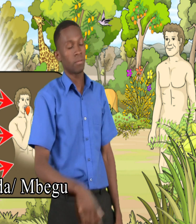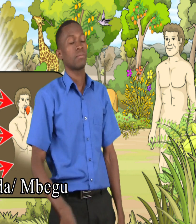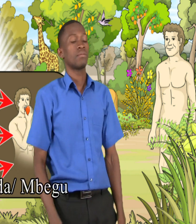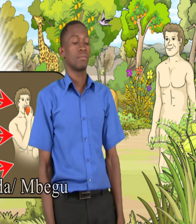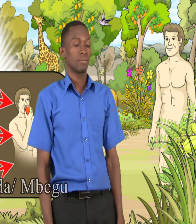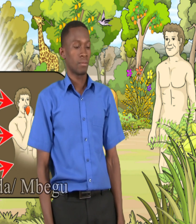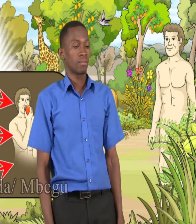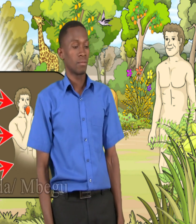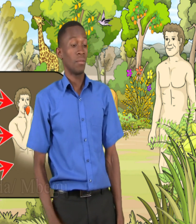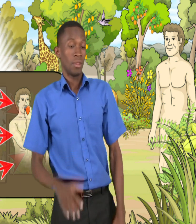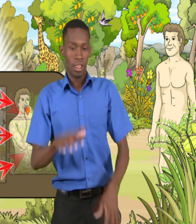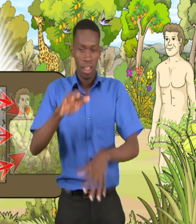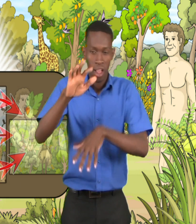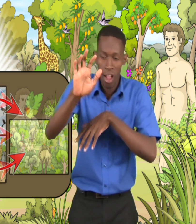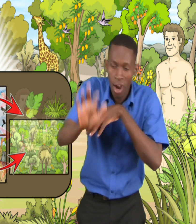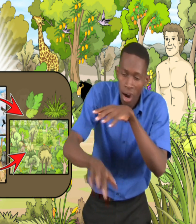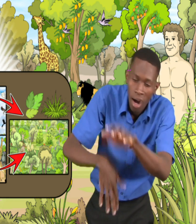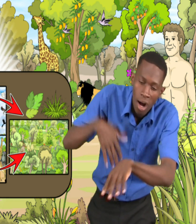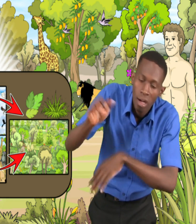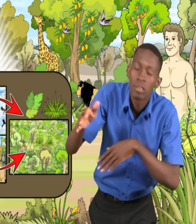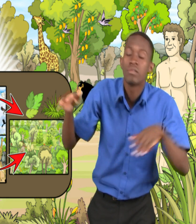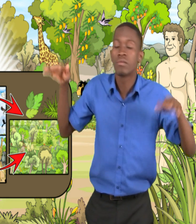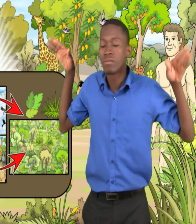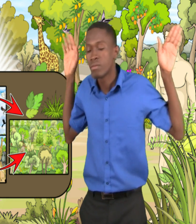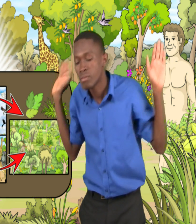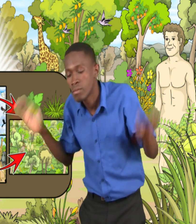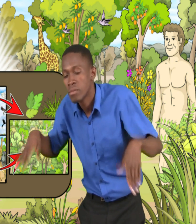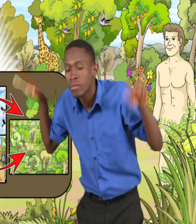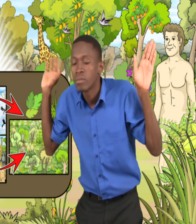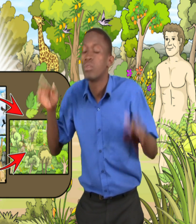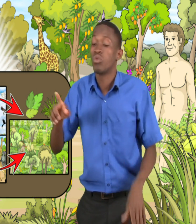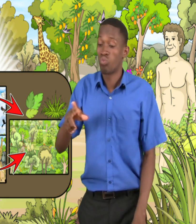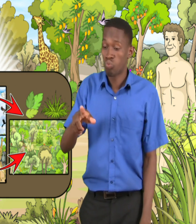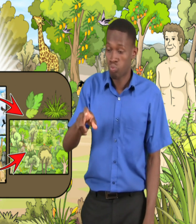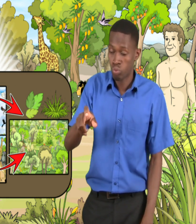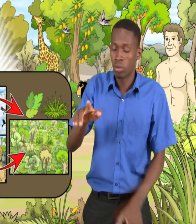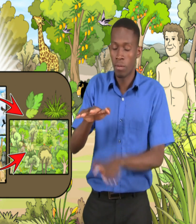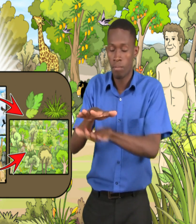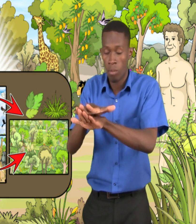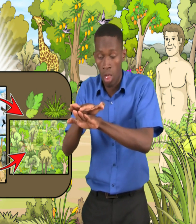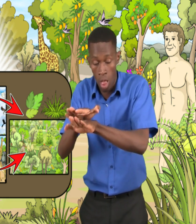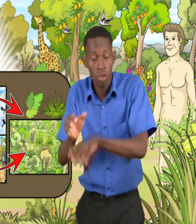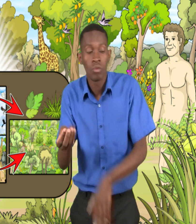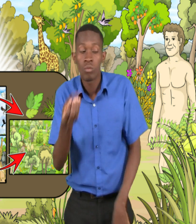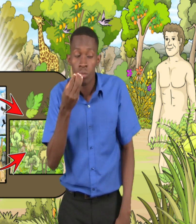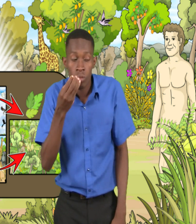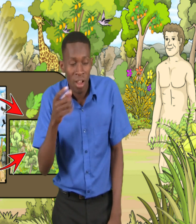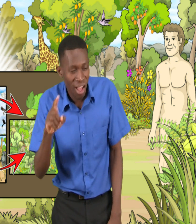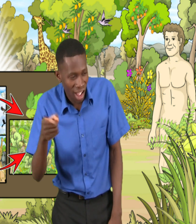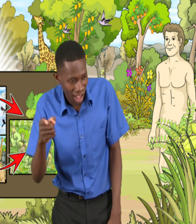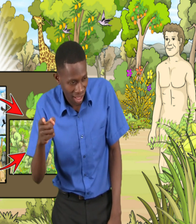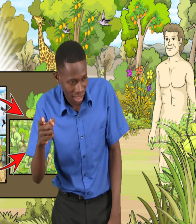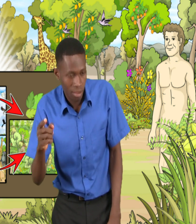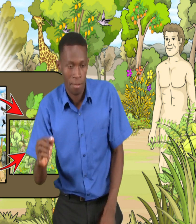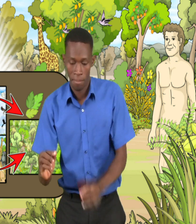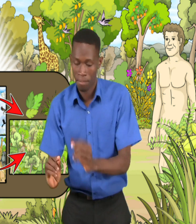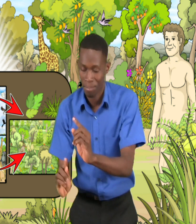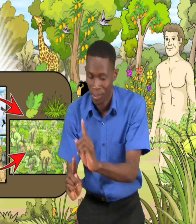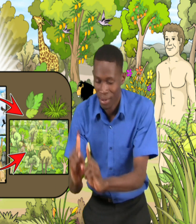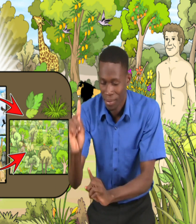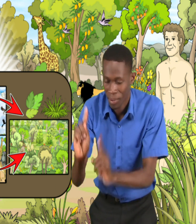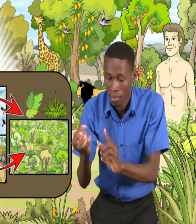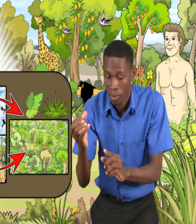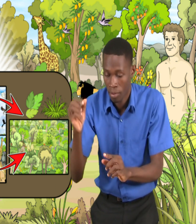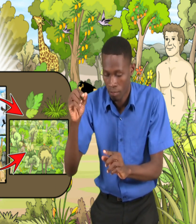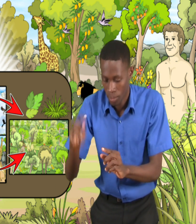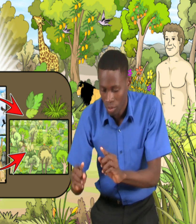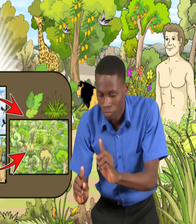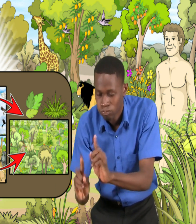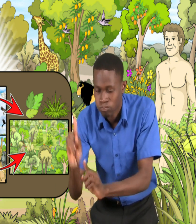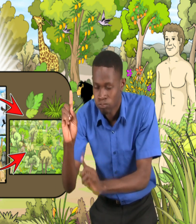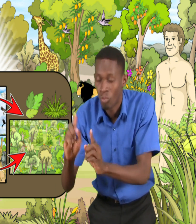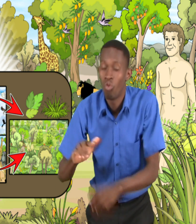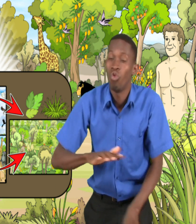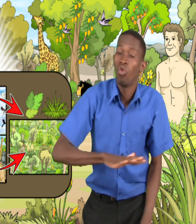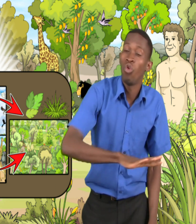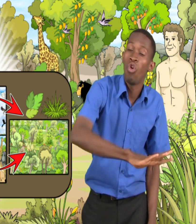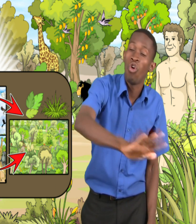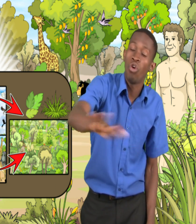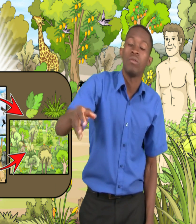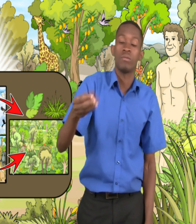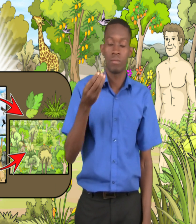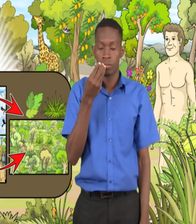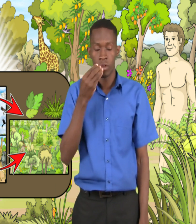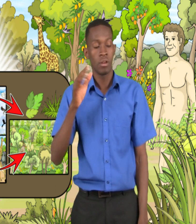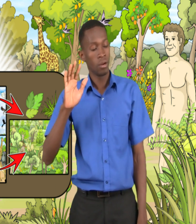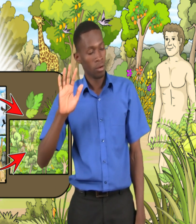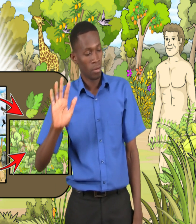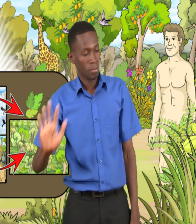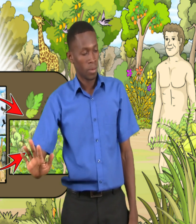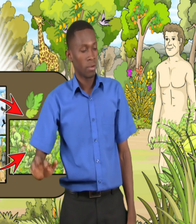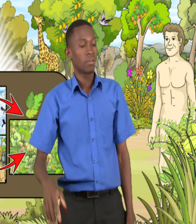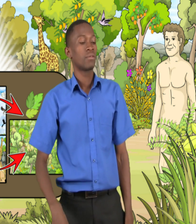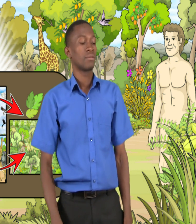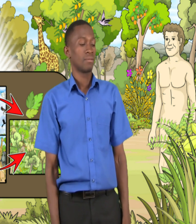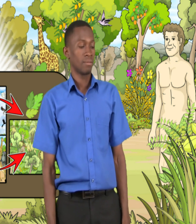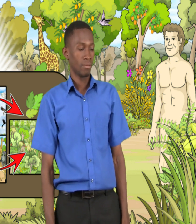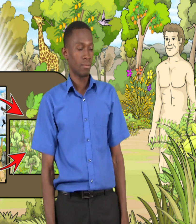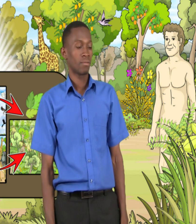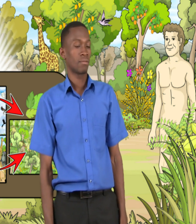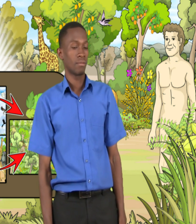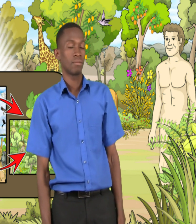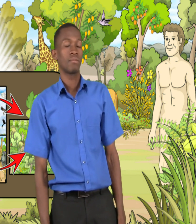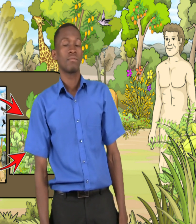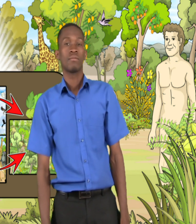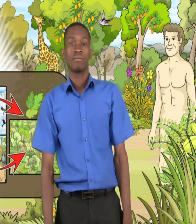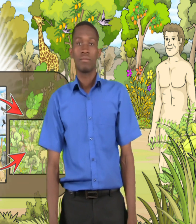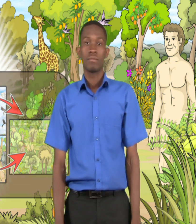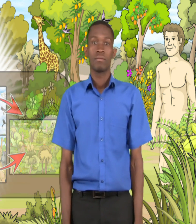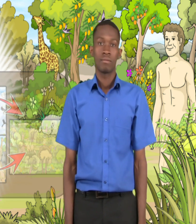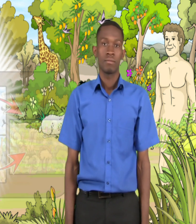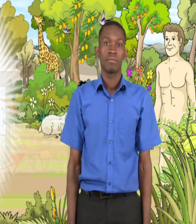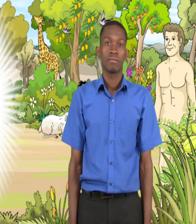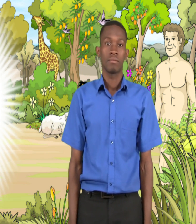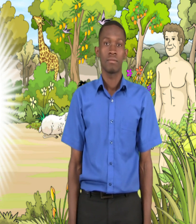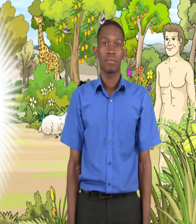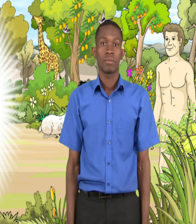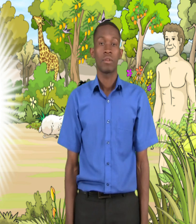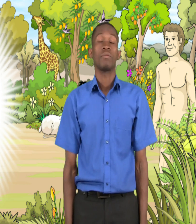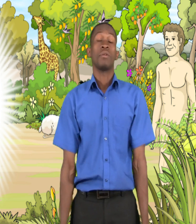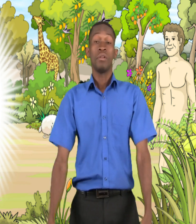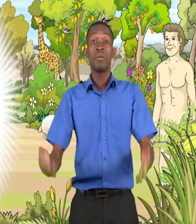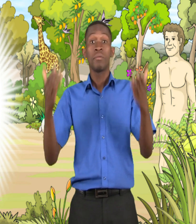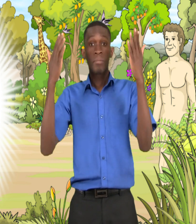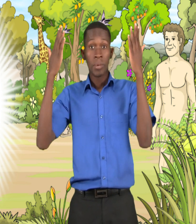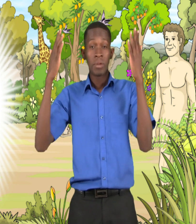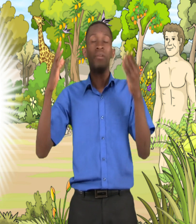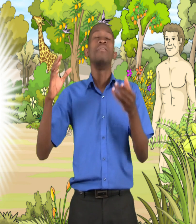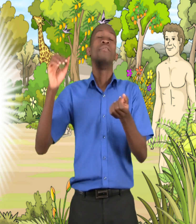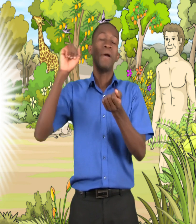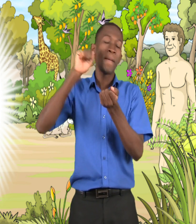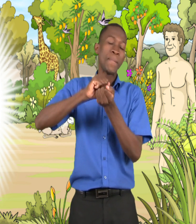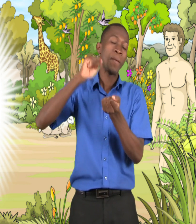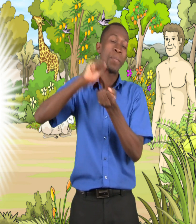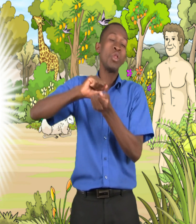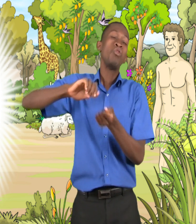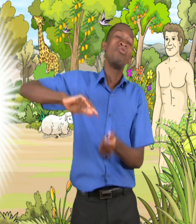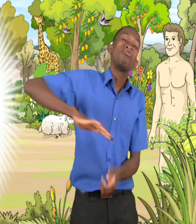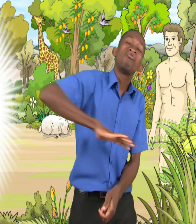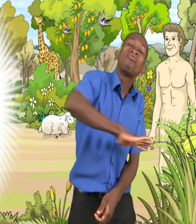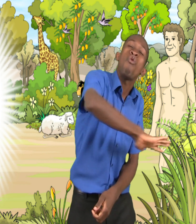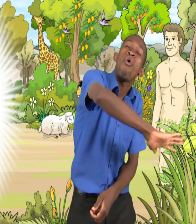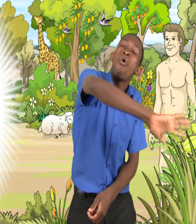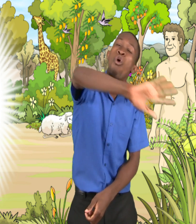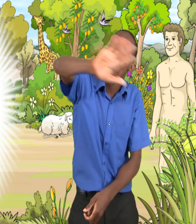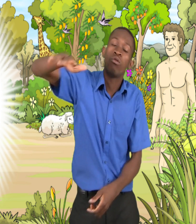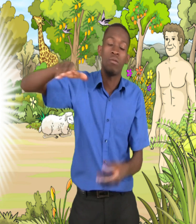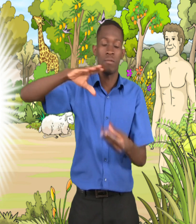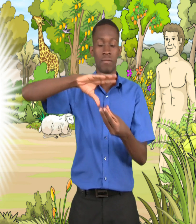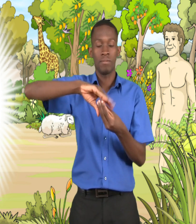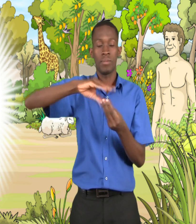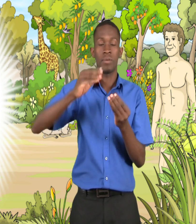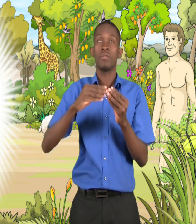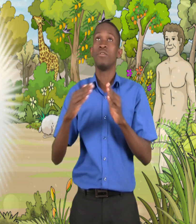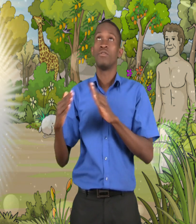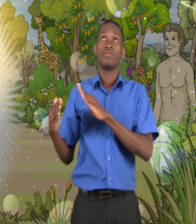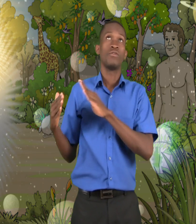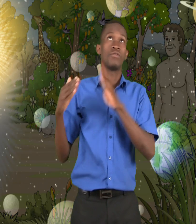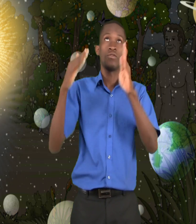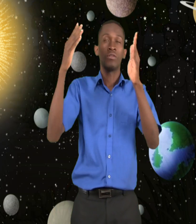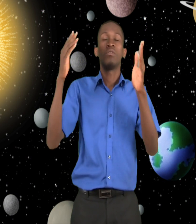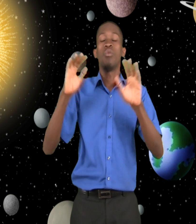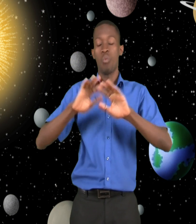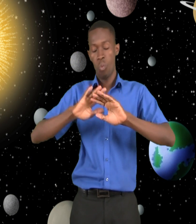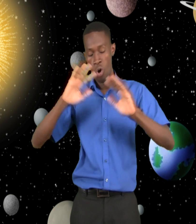And to every beast of the earth and every bird of the air and every creature that crawls upon the earth—everything that has the breath of life in it—I have given every green plant for food.” And it was so.